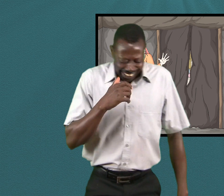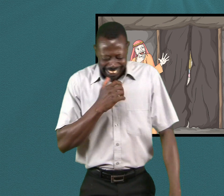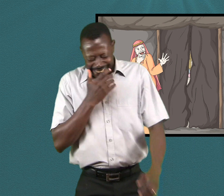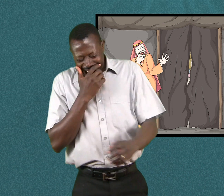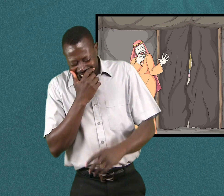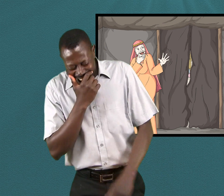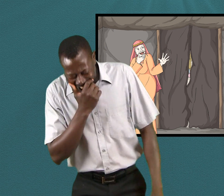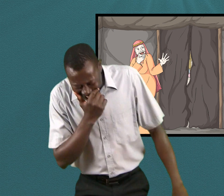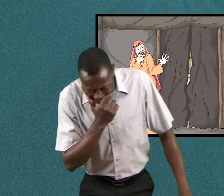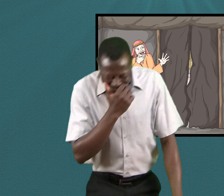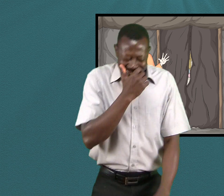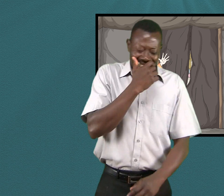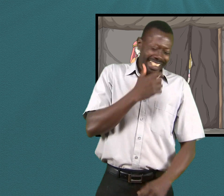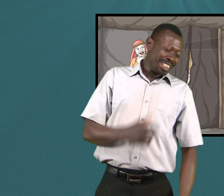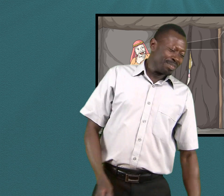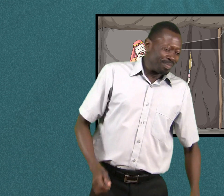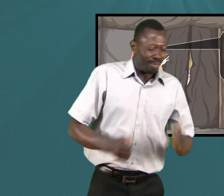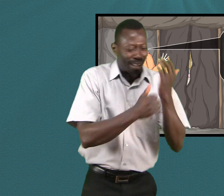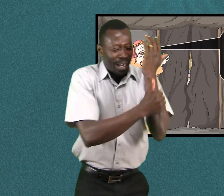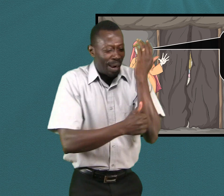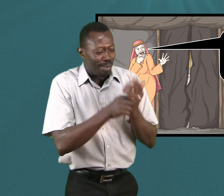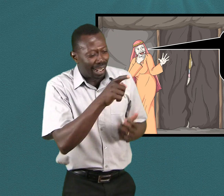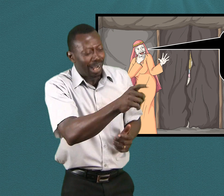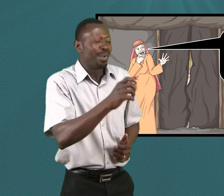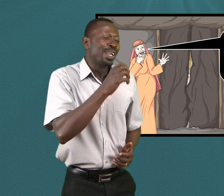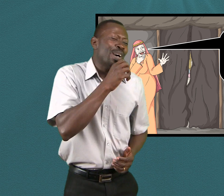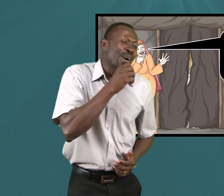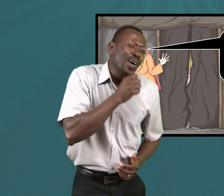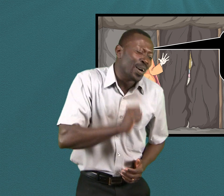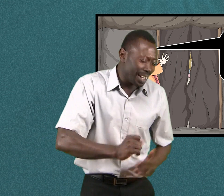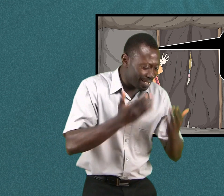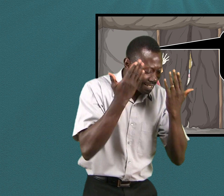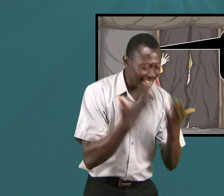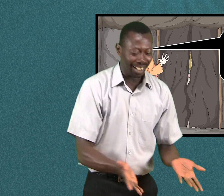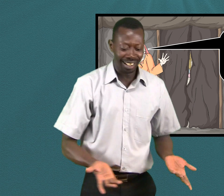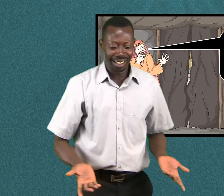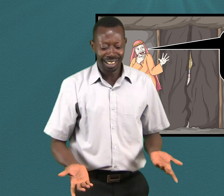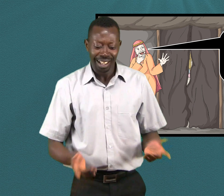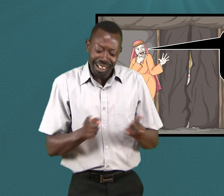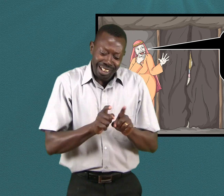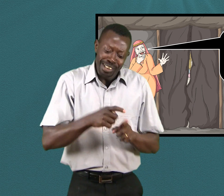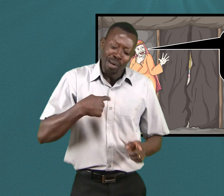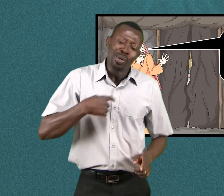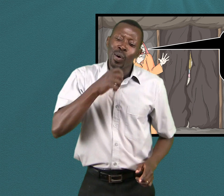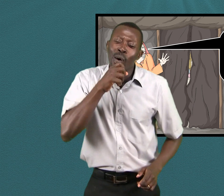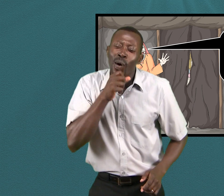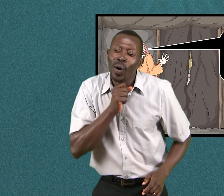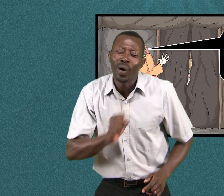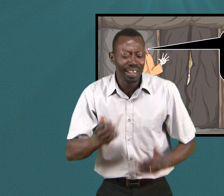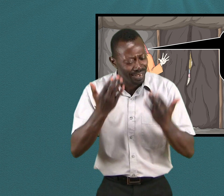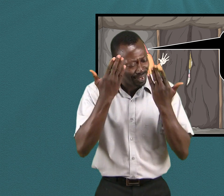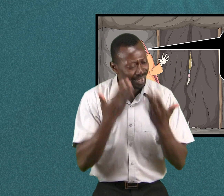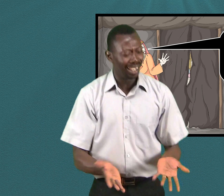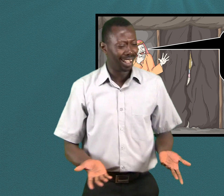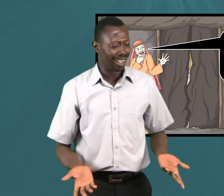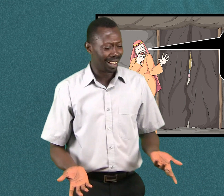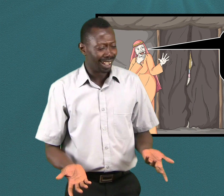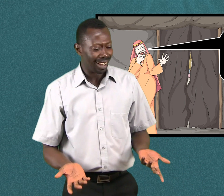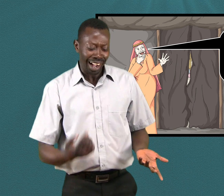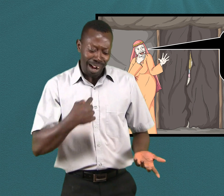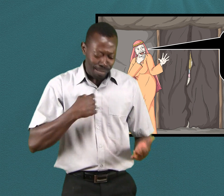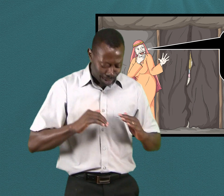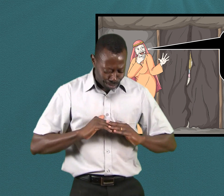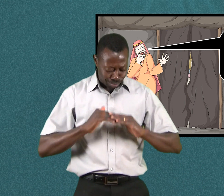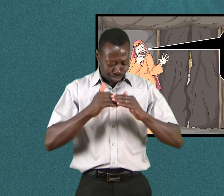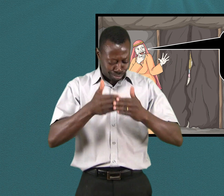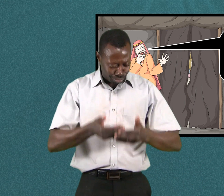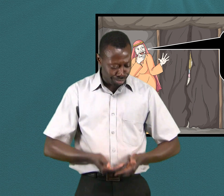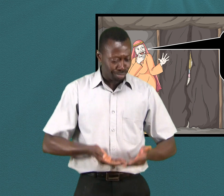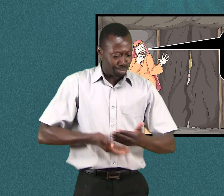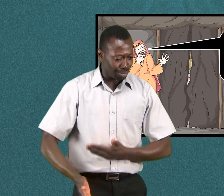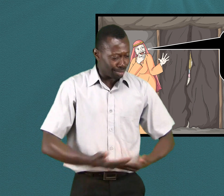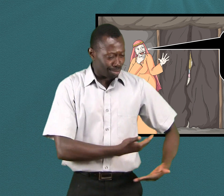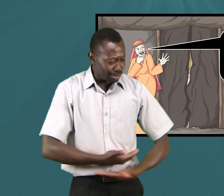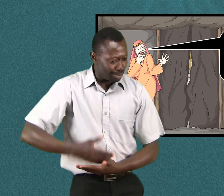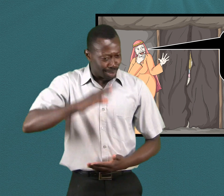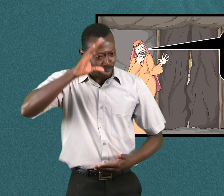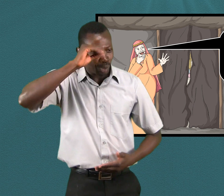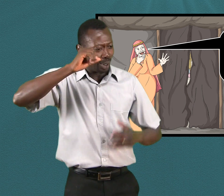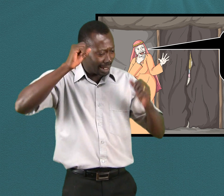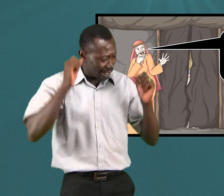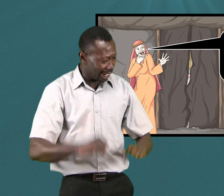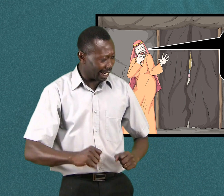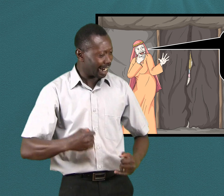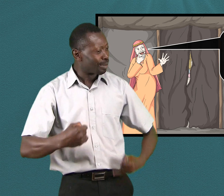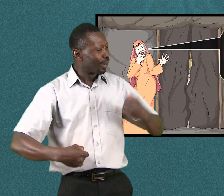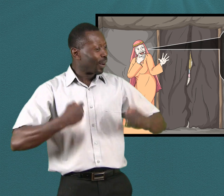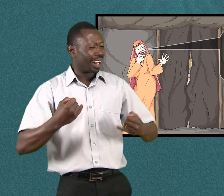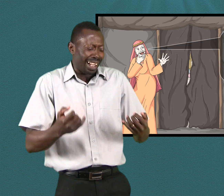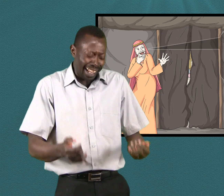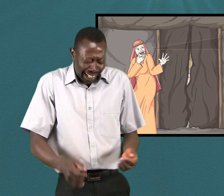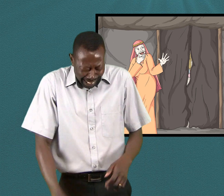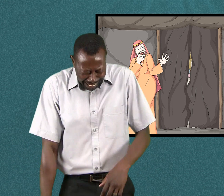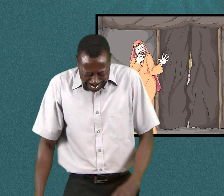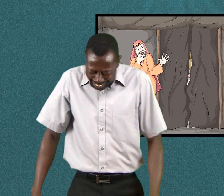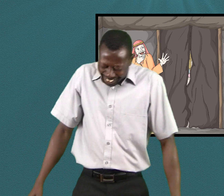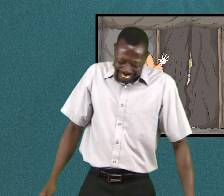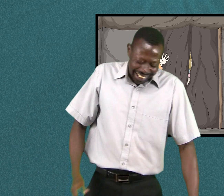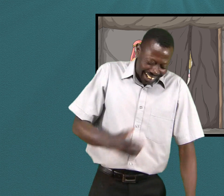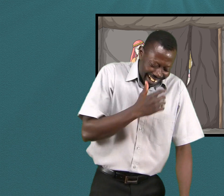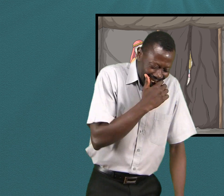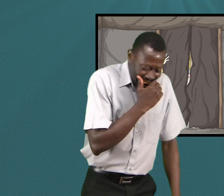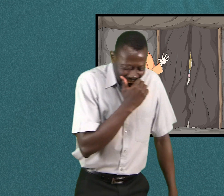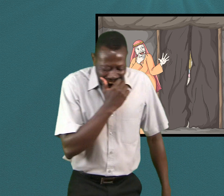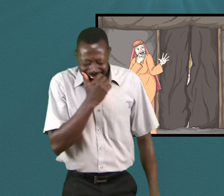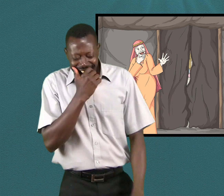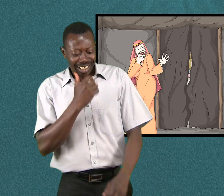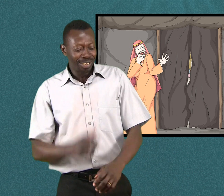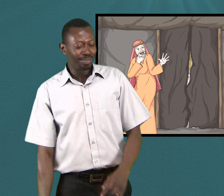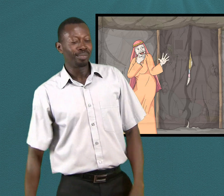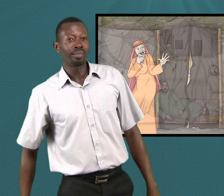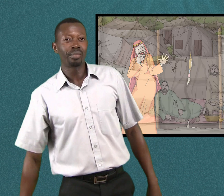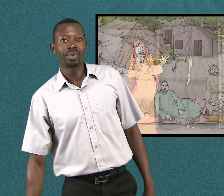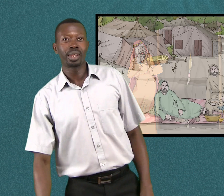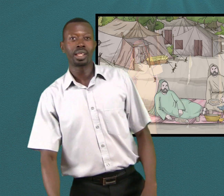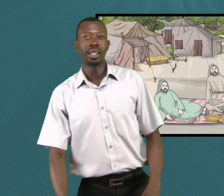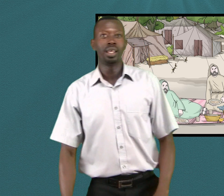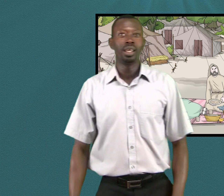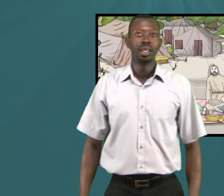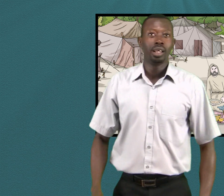And Abraham and Sarah were already old and well along in years; Sarah had passed the age of childbearing.